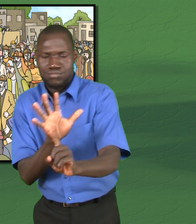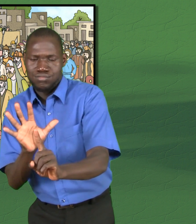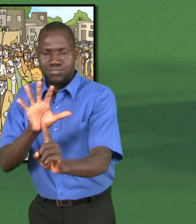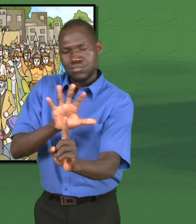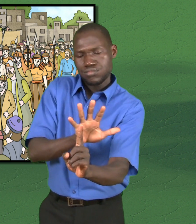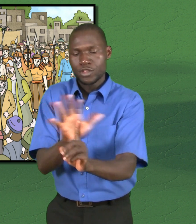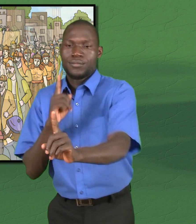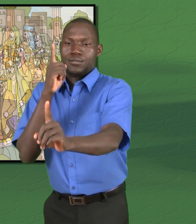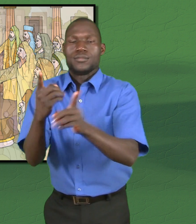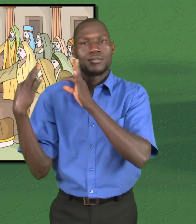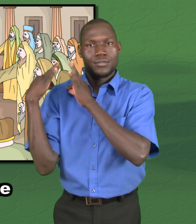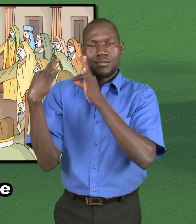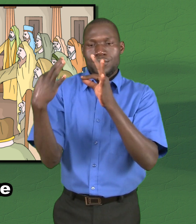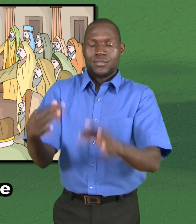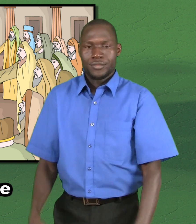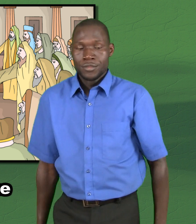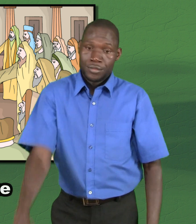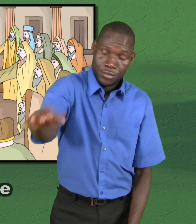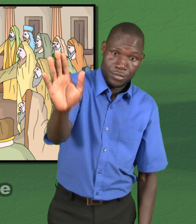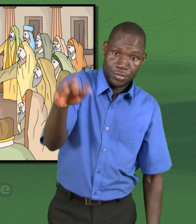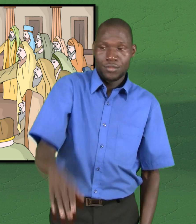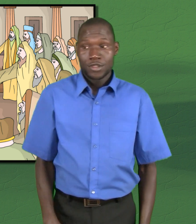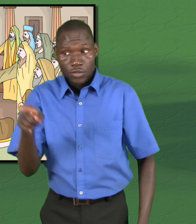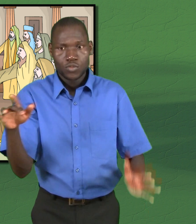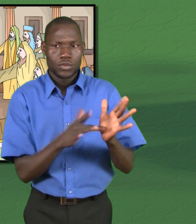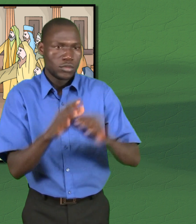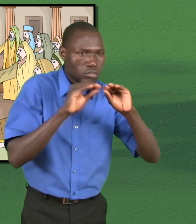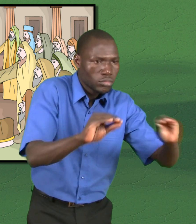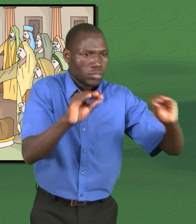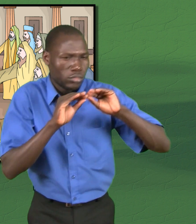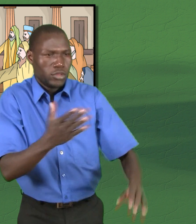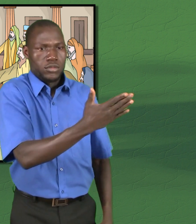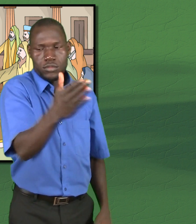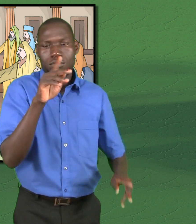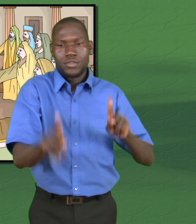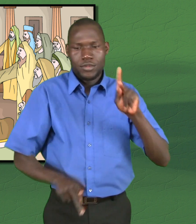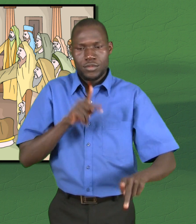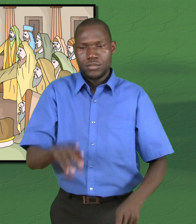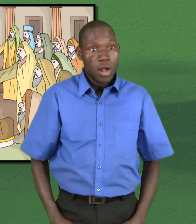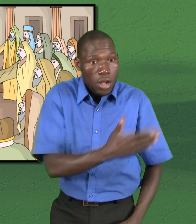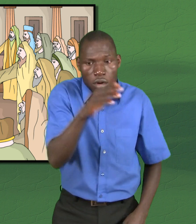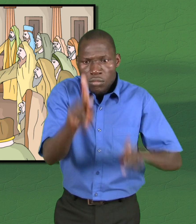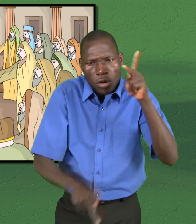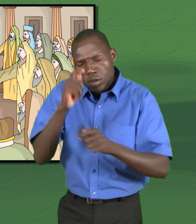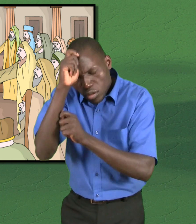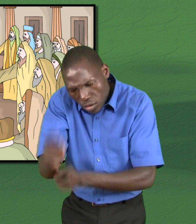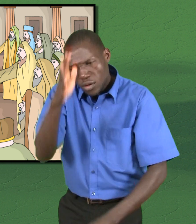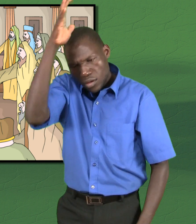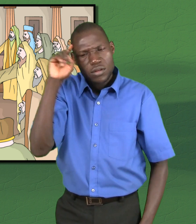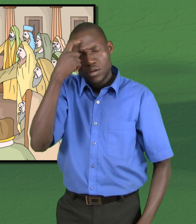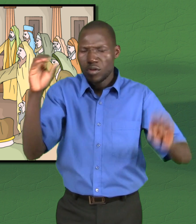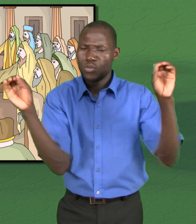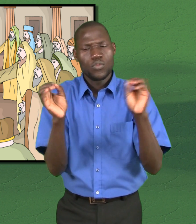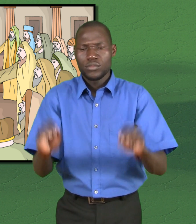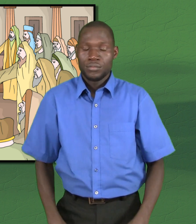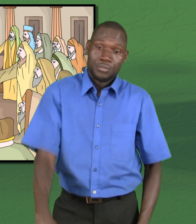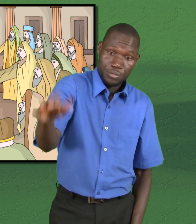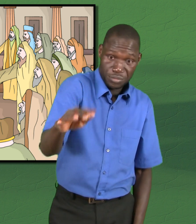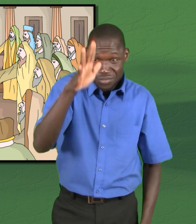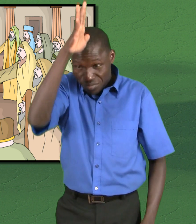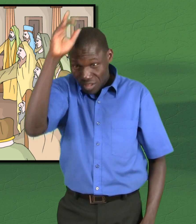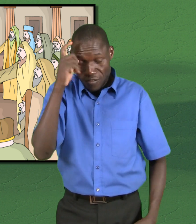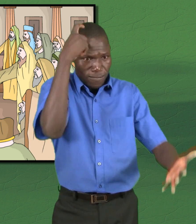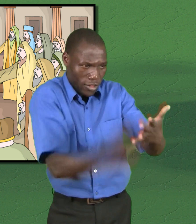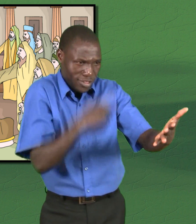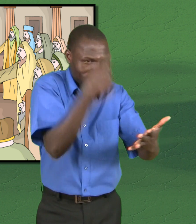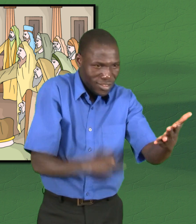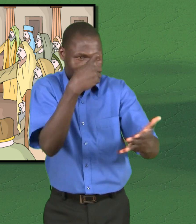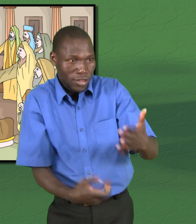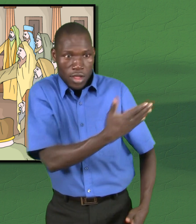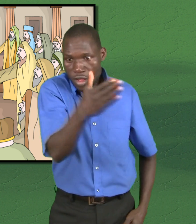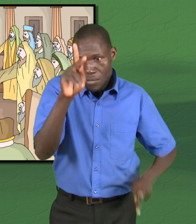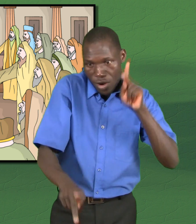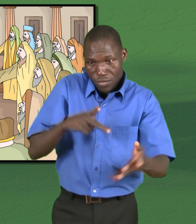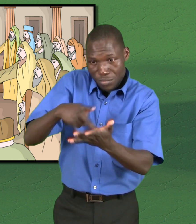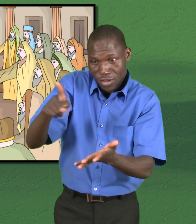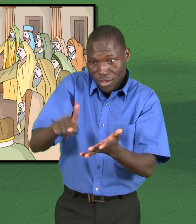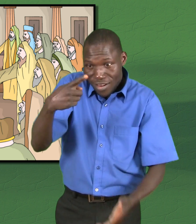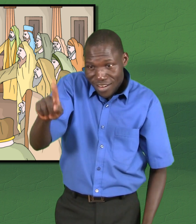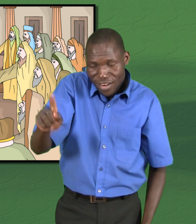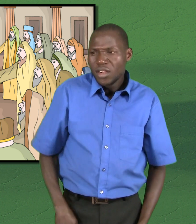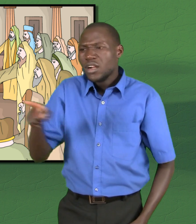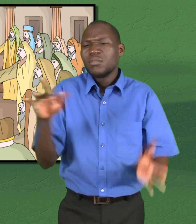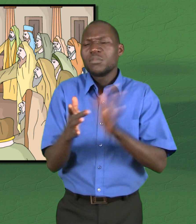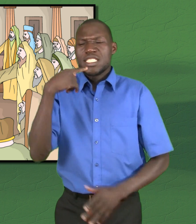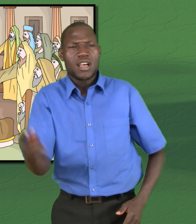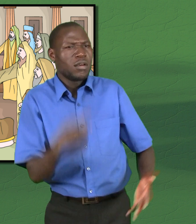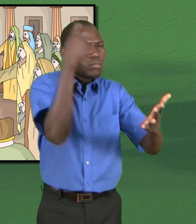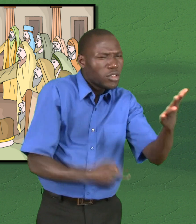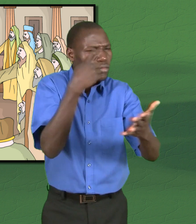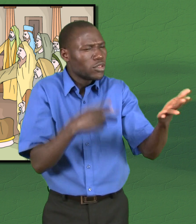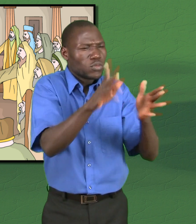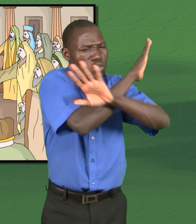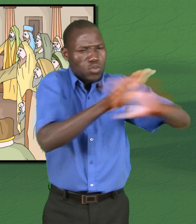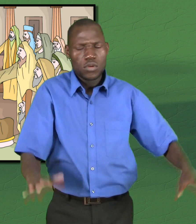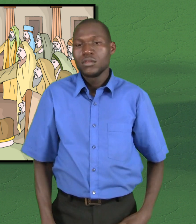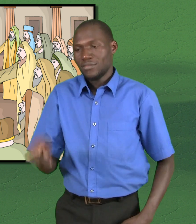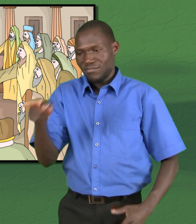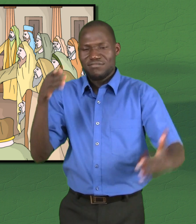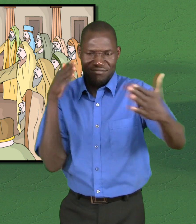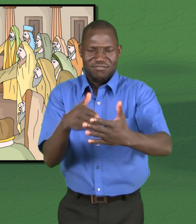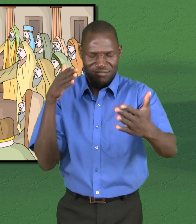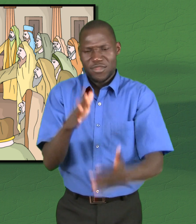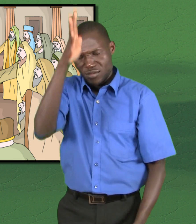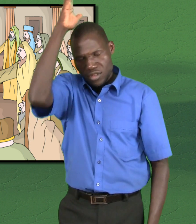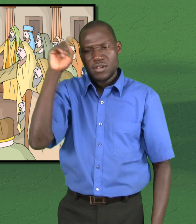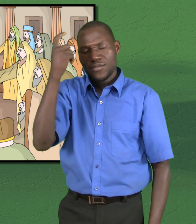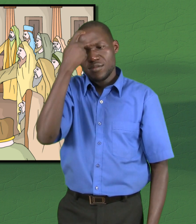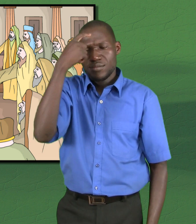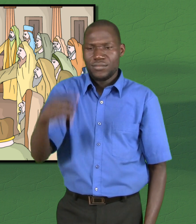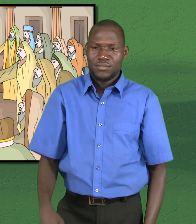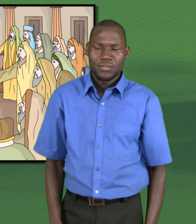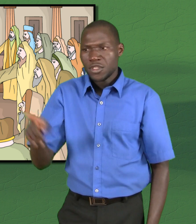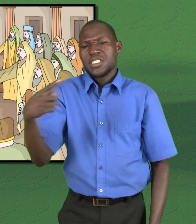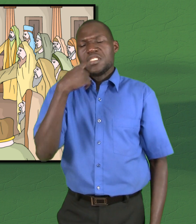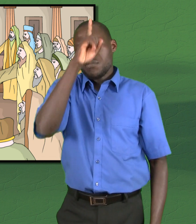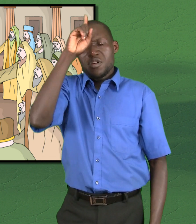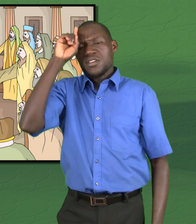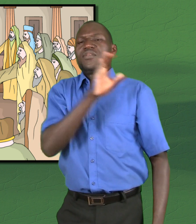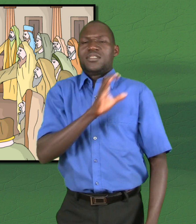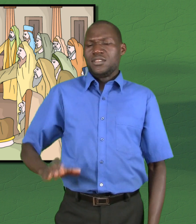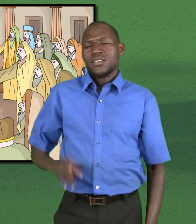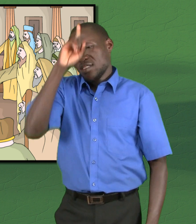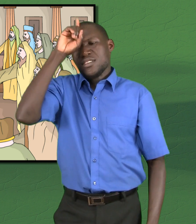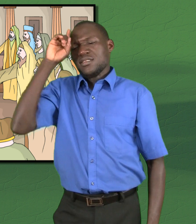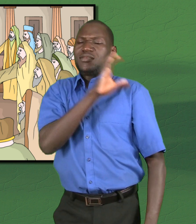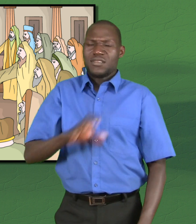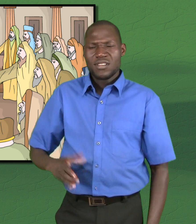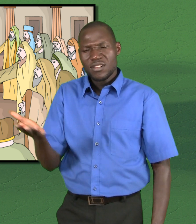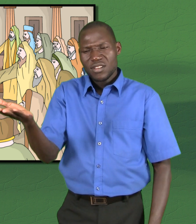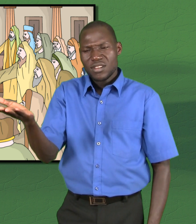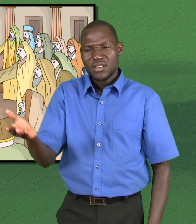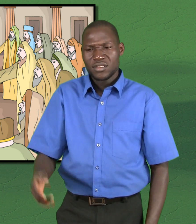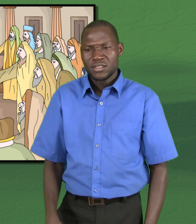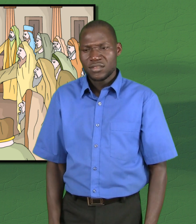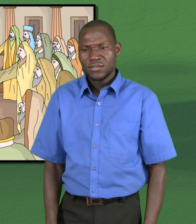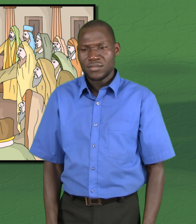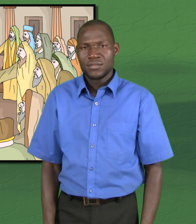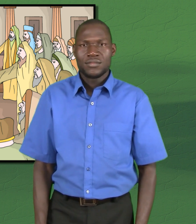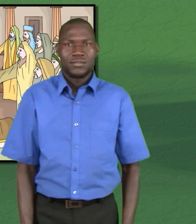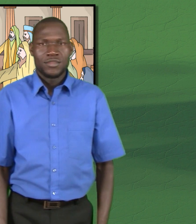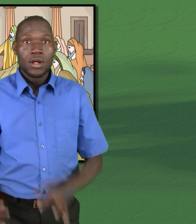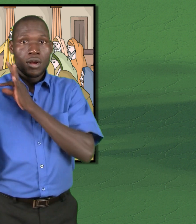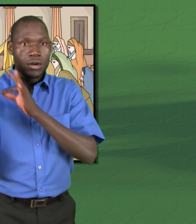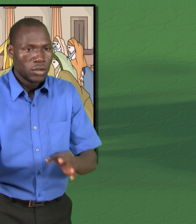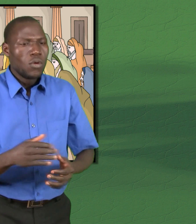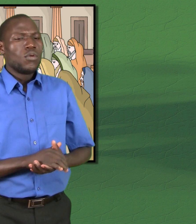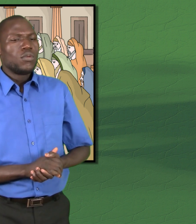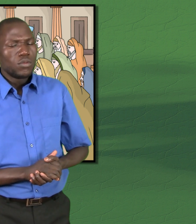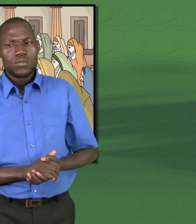And they began to accuse Him, saying, “We found this man subverting our nation, forbidding payment of taxes to Caesar, and proclaiming Himself to be Christ, a King.”